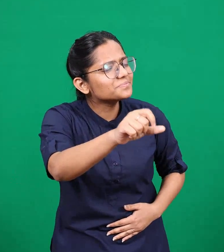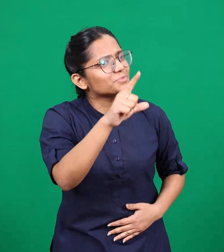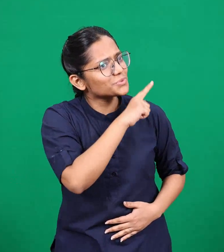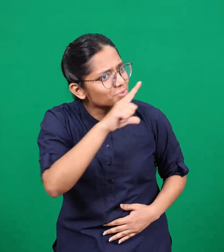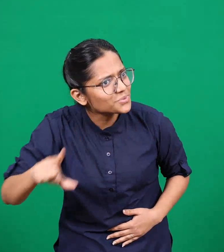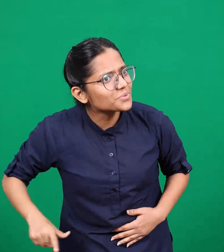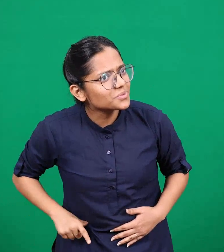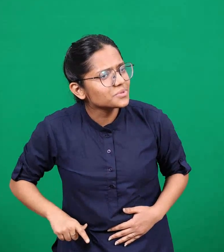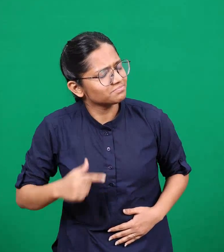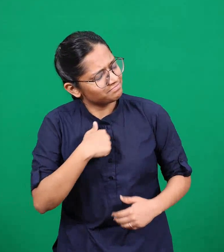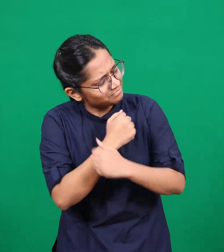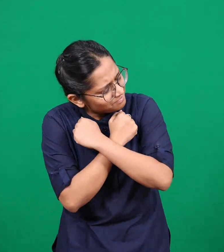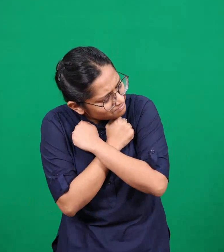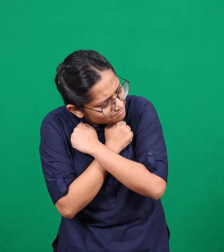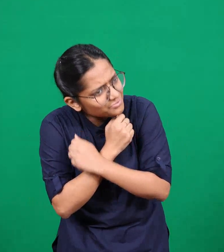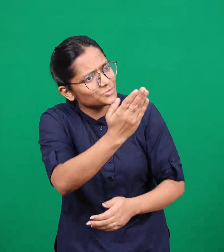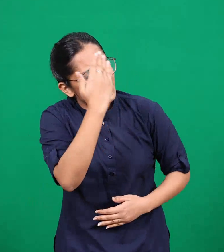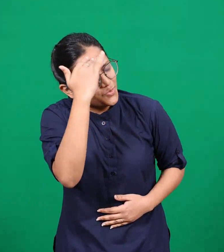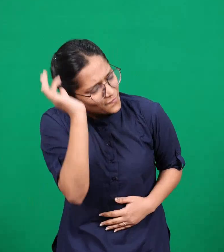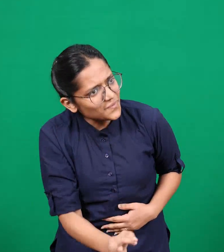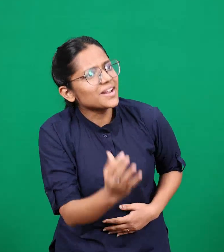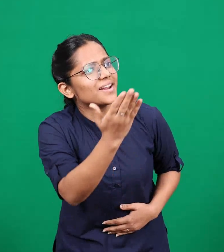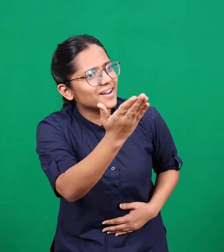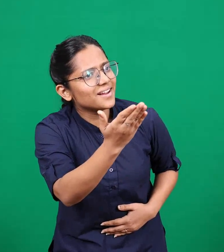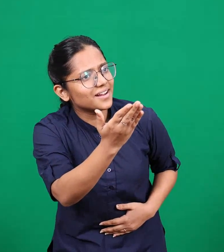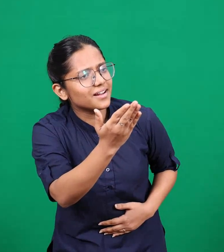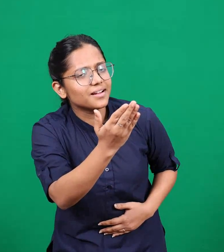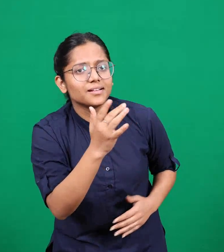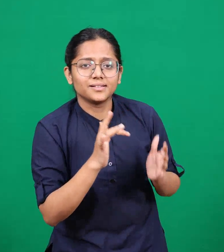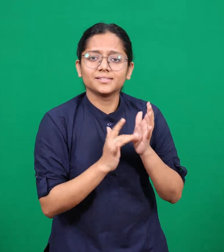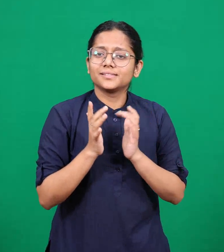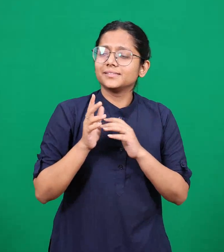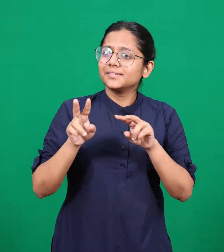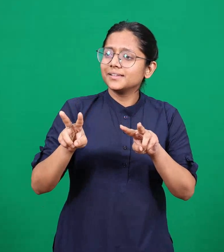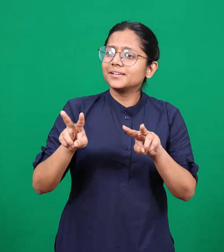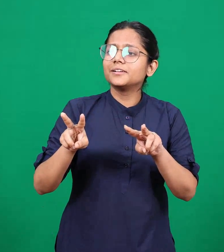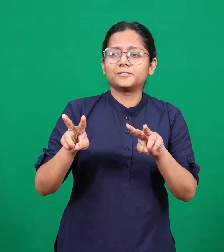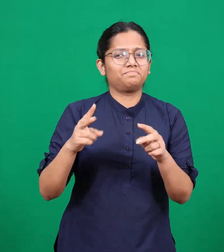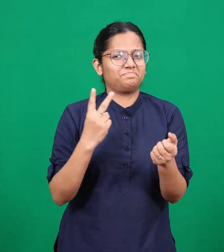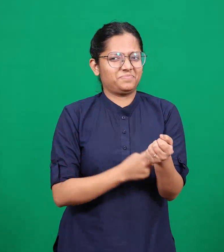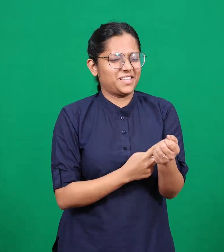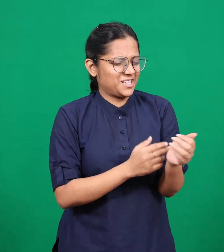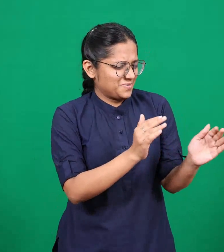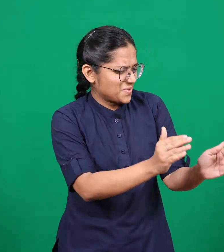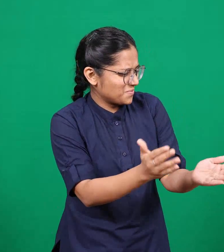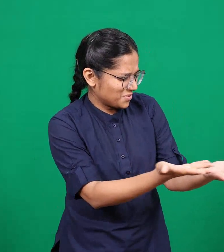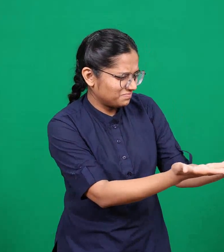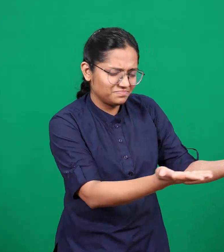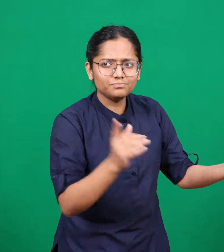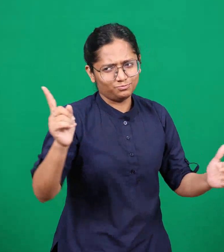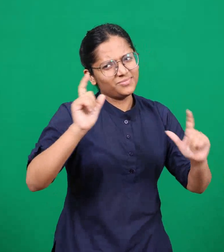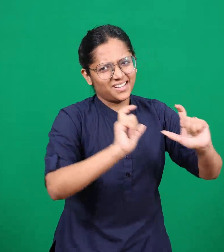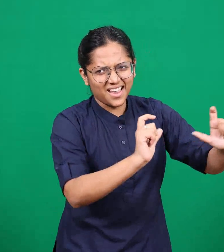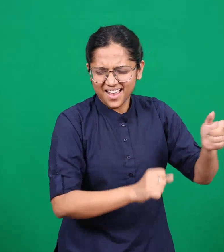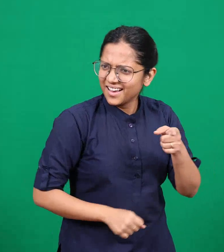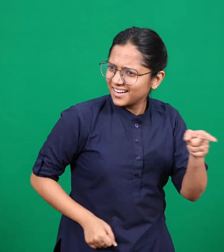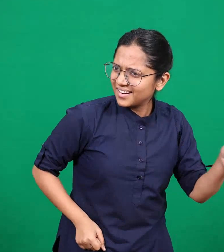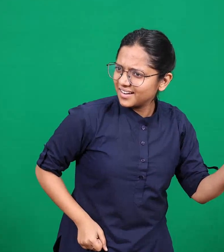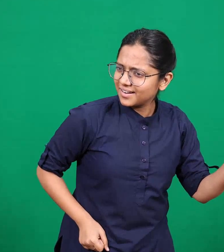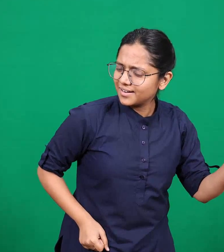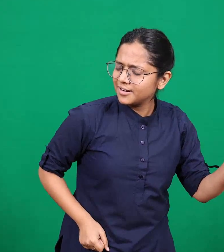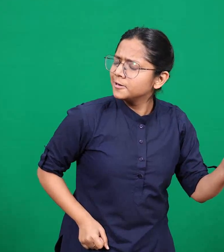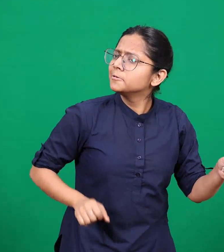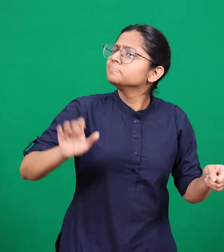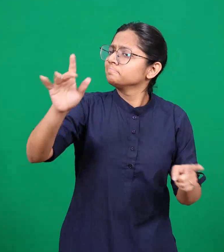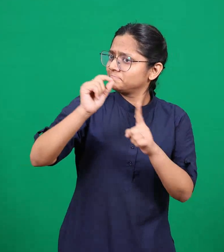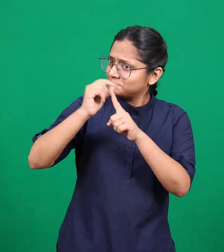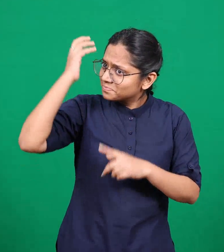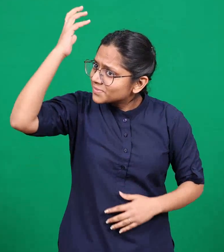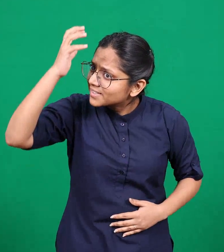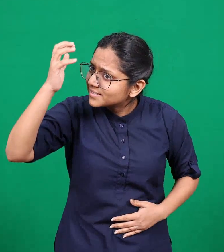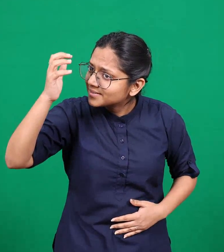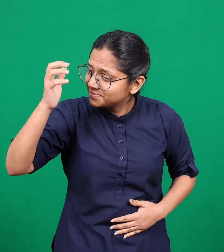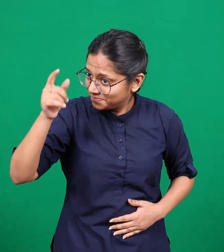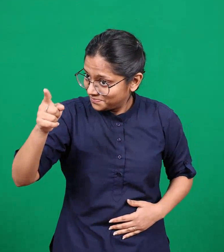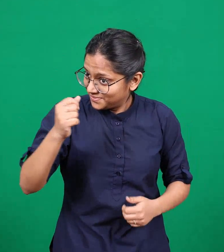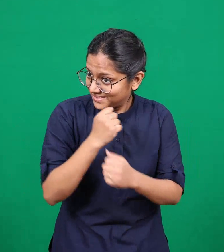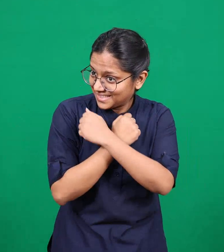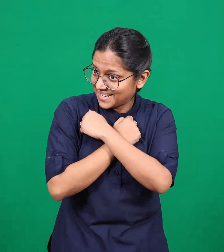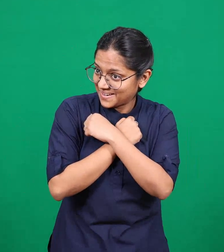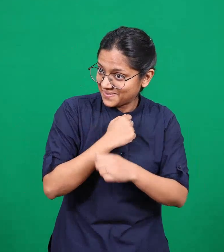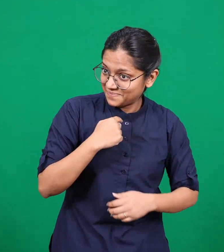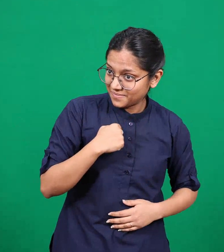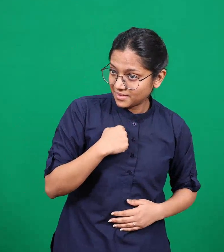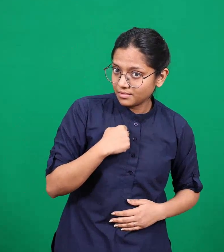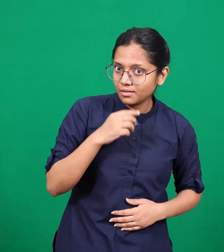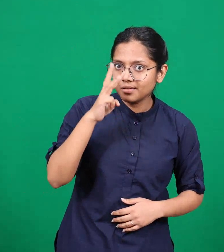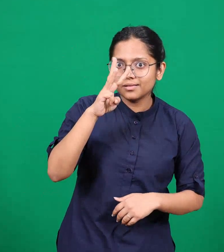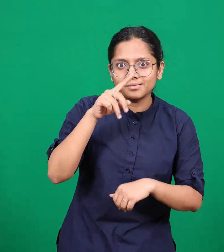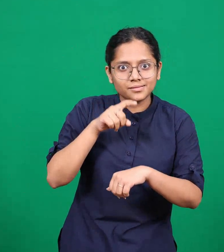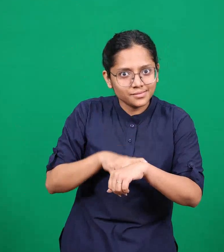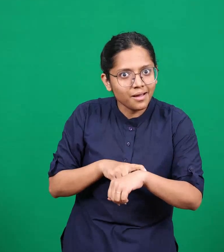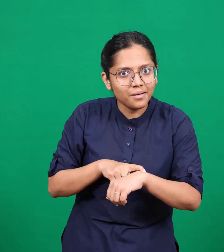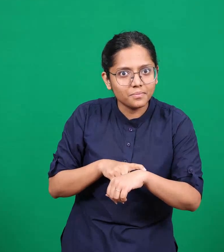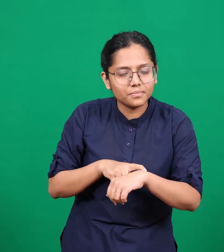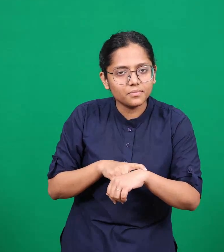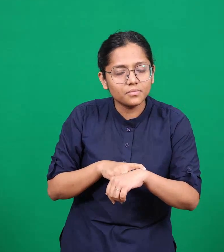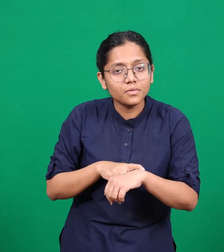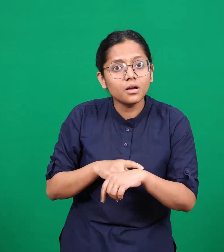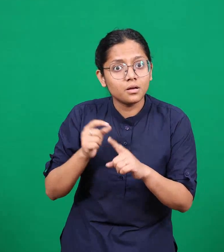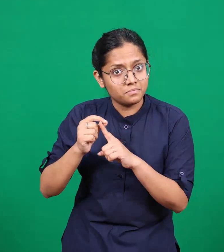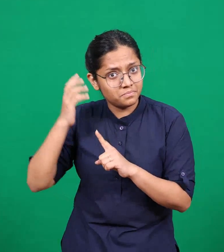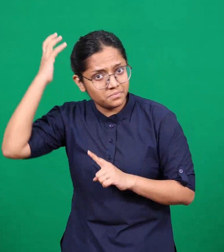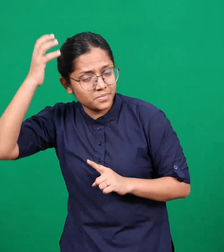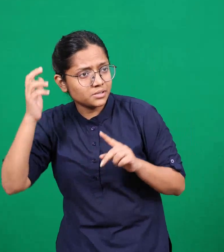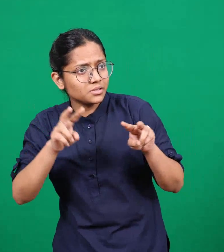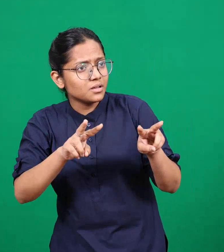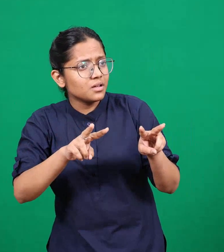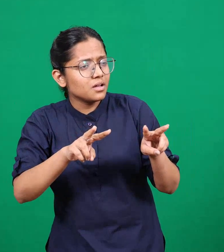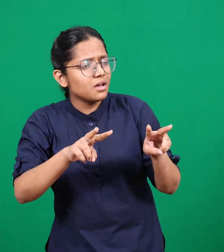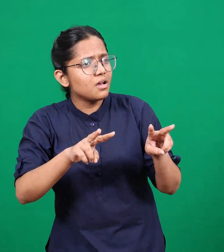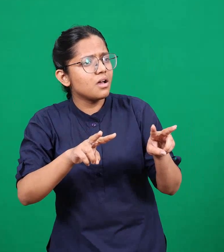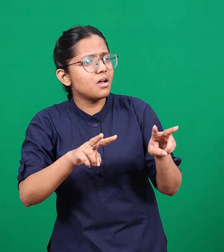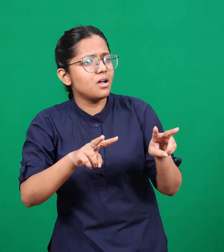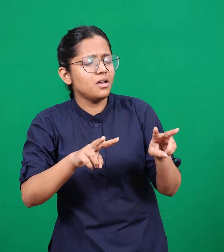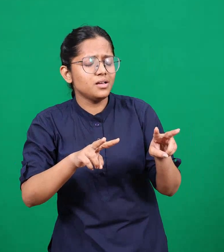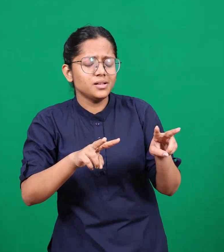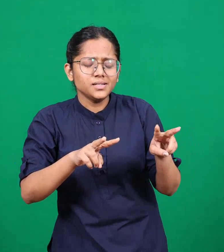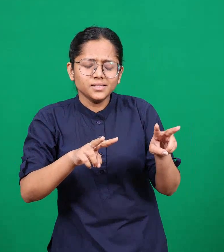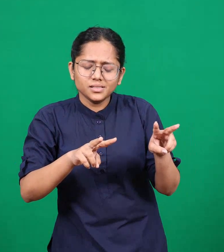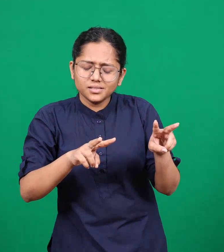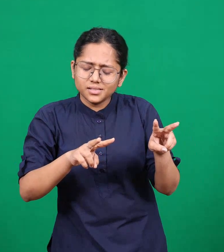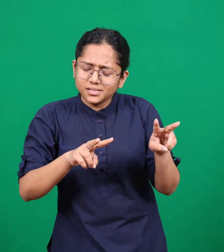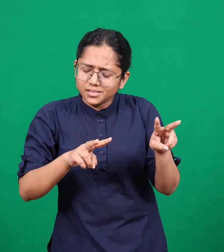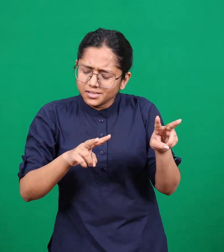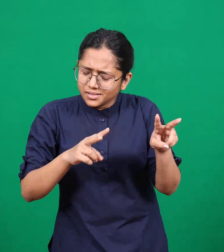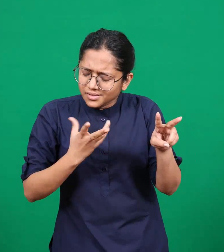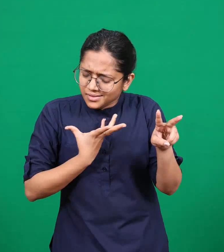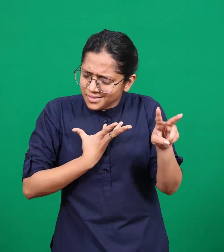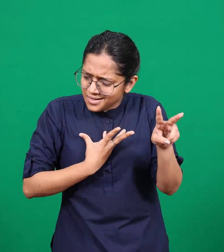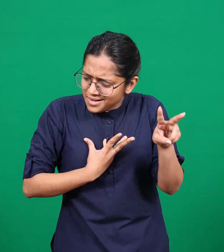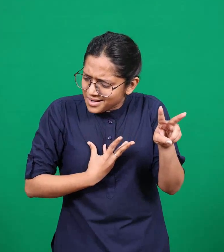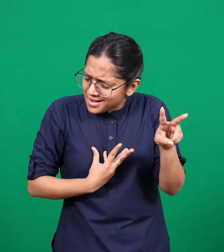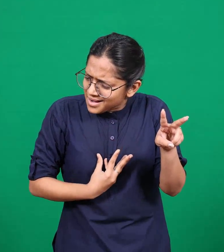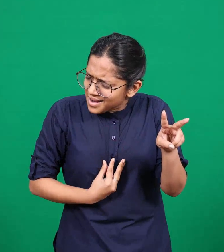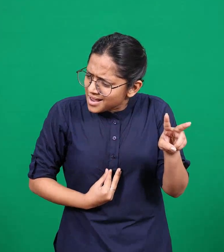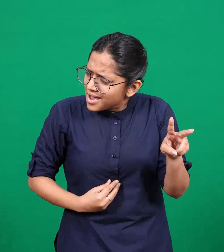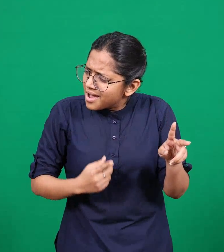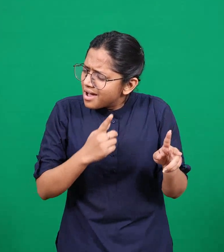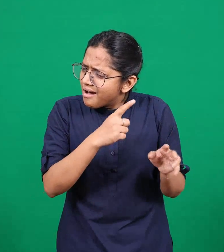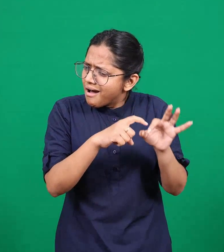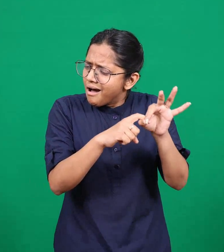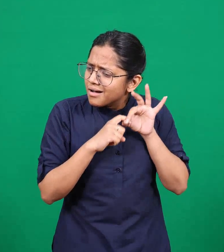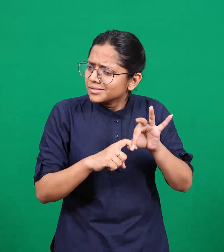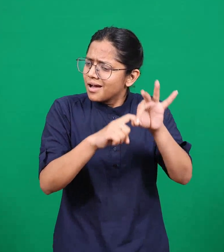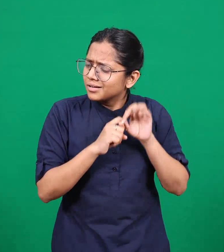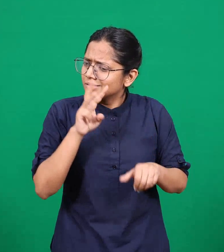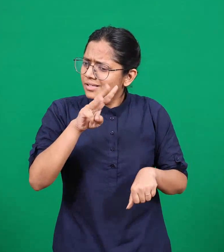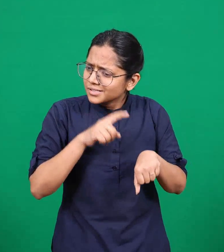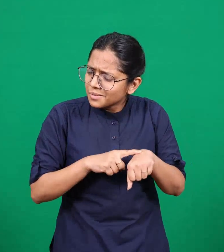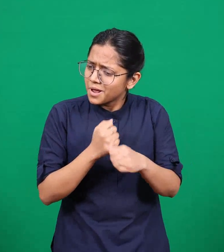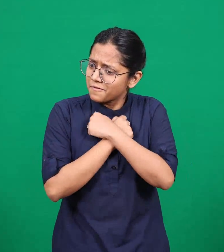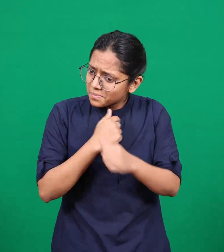Jesus told him, "Shepherd My sheep." Jesus asked a third time, "Simon son of John, do you love Me?"